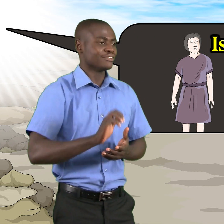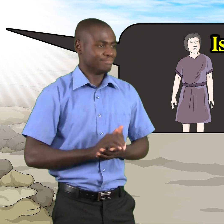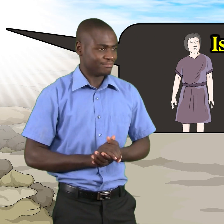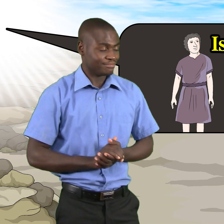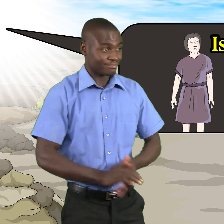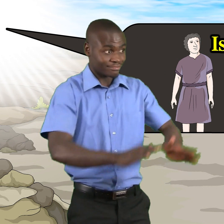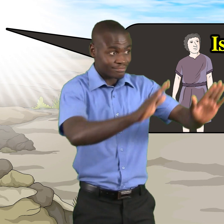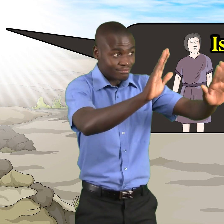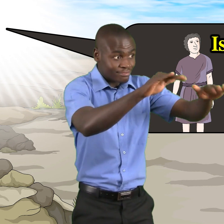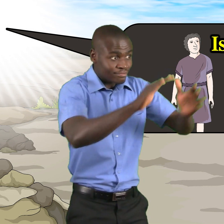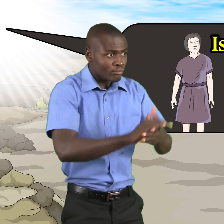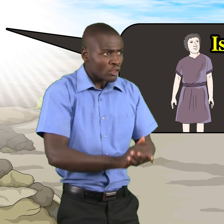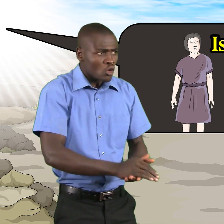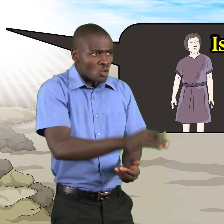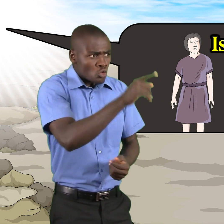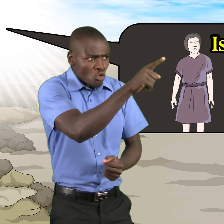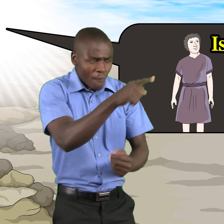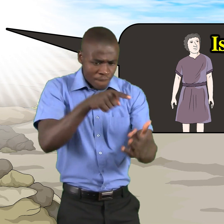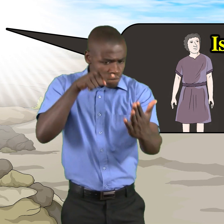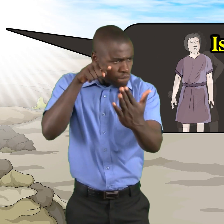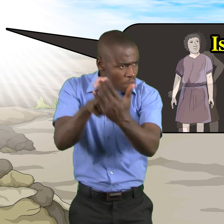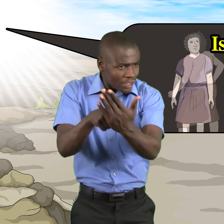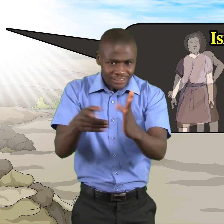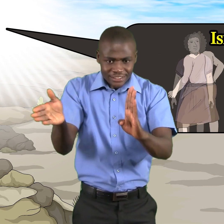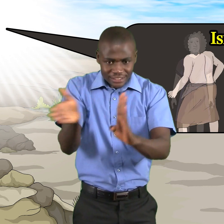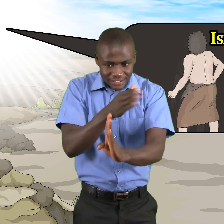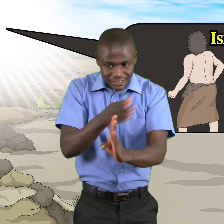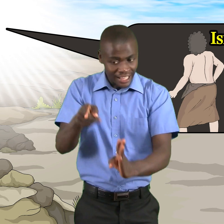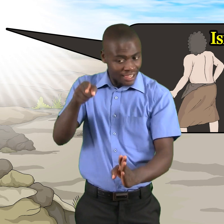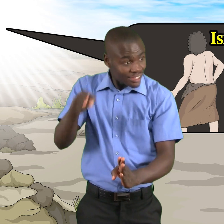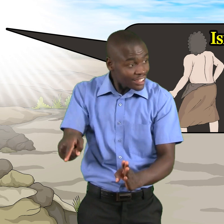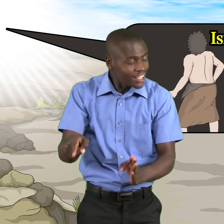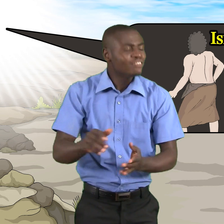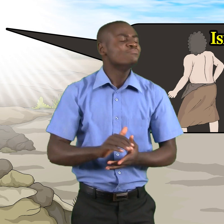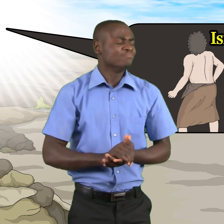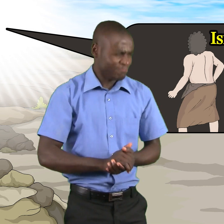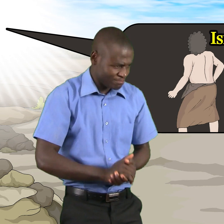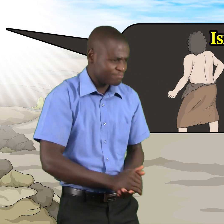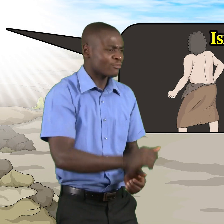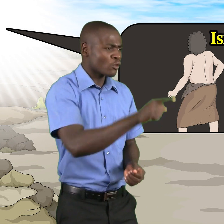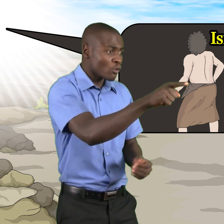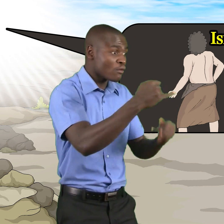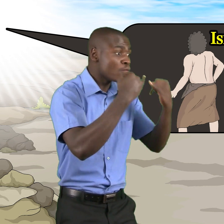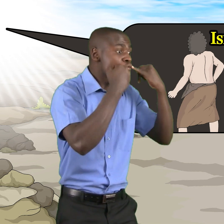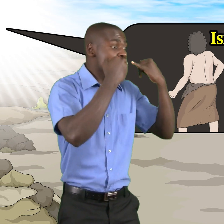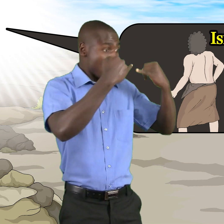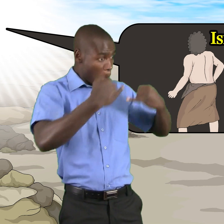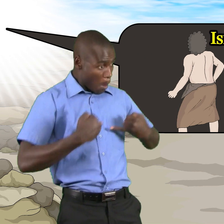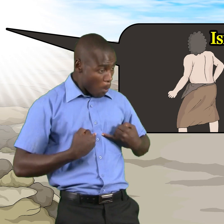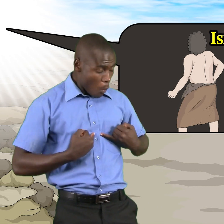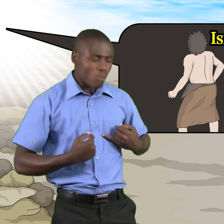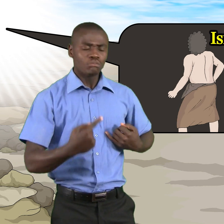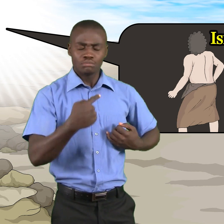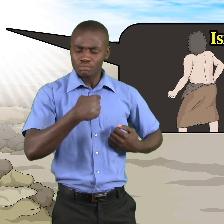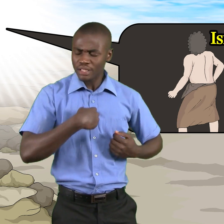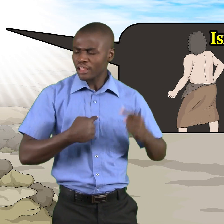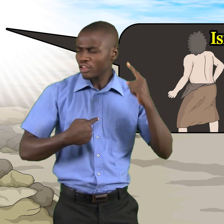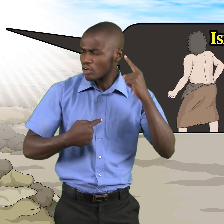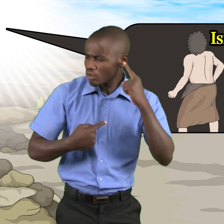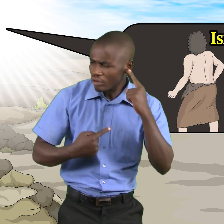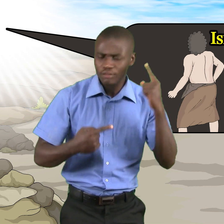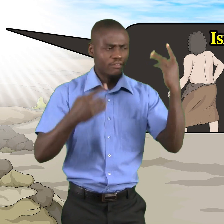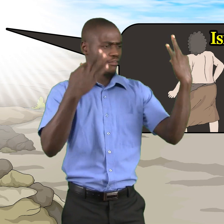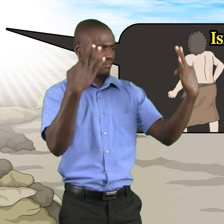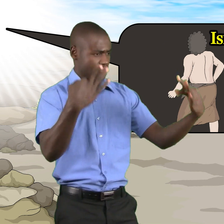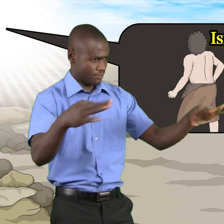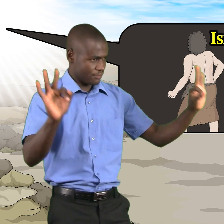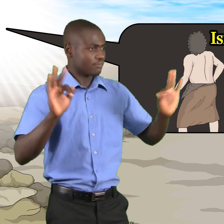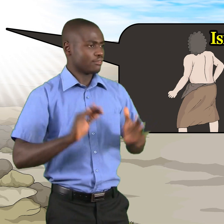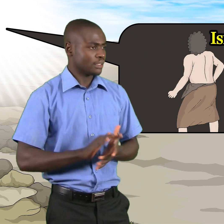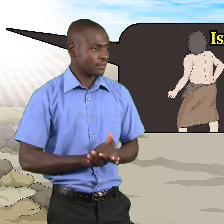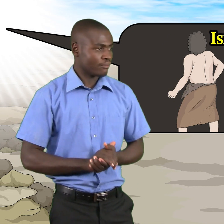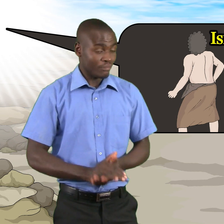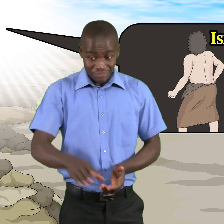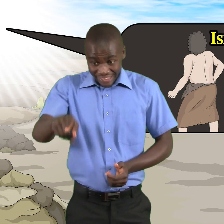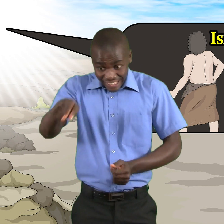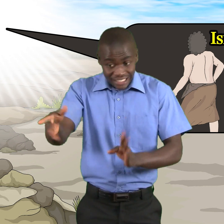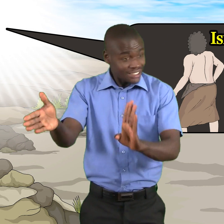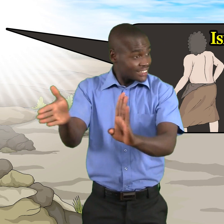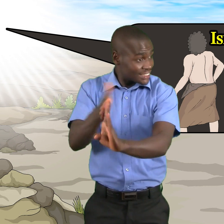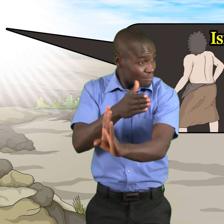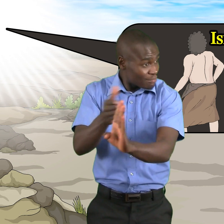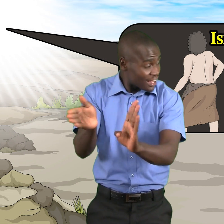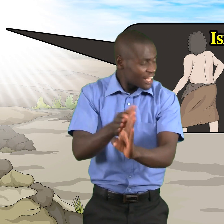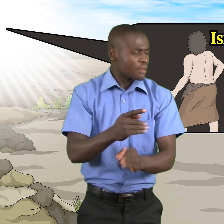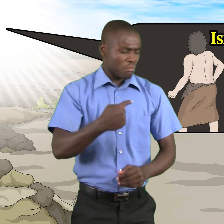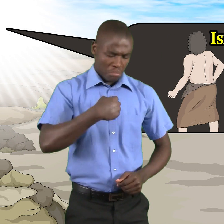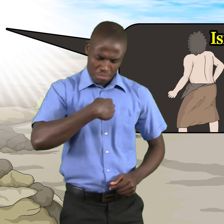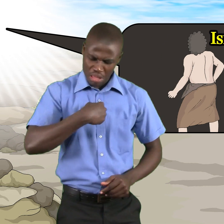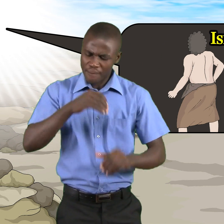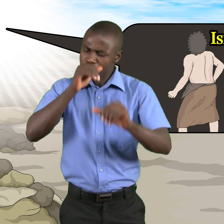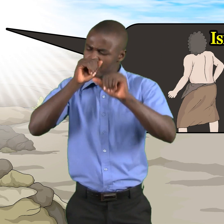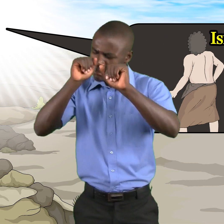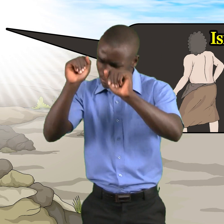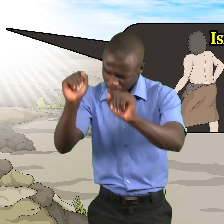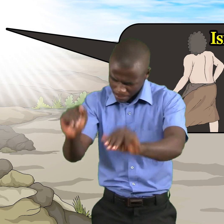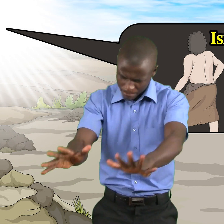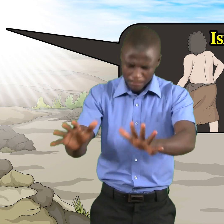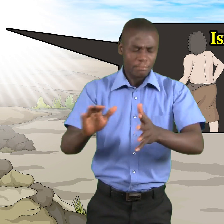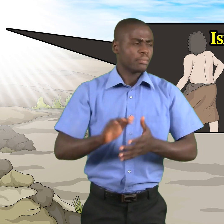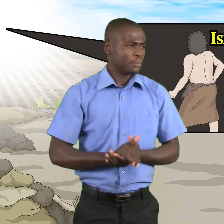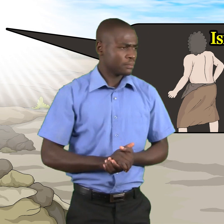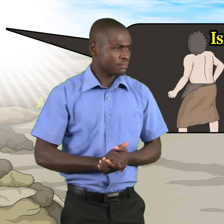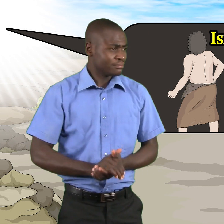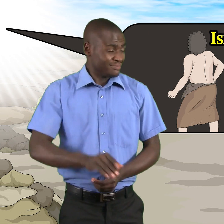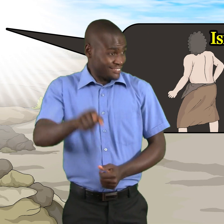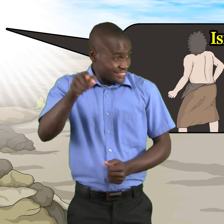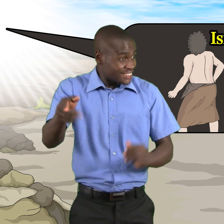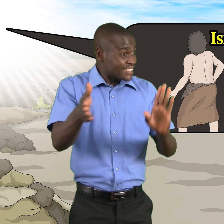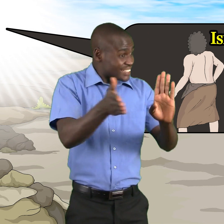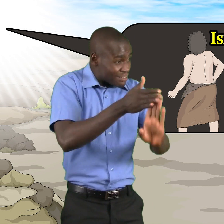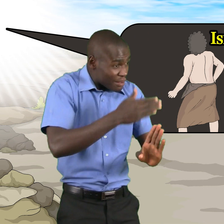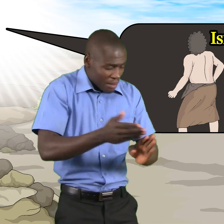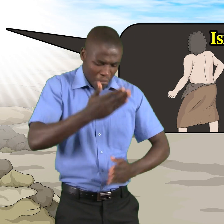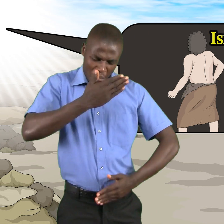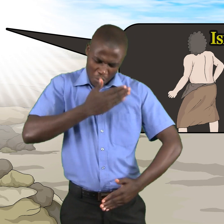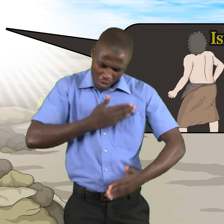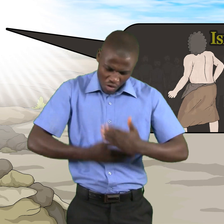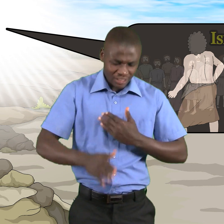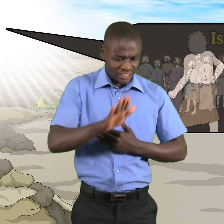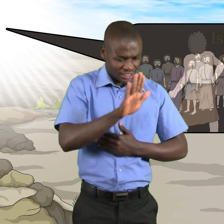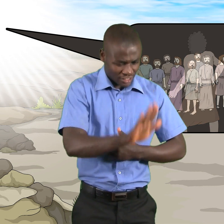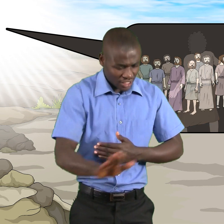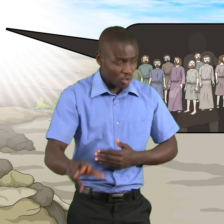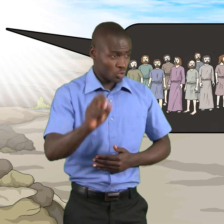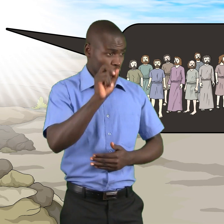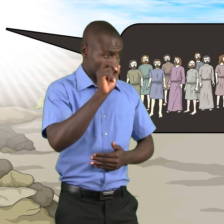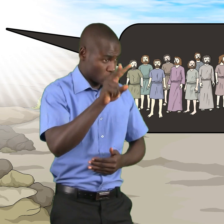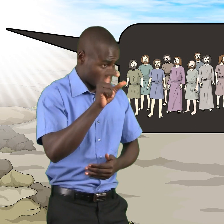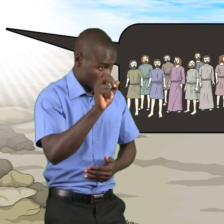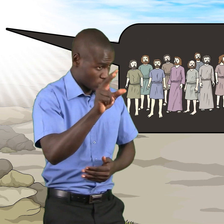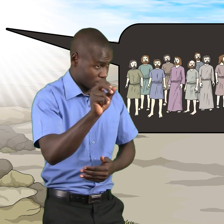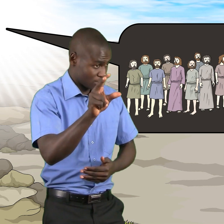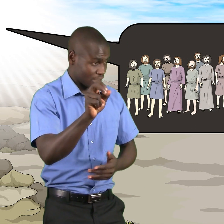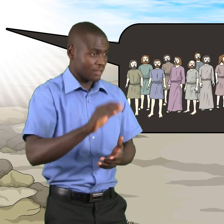As for Ishmael, I have heard you, and I will surely bless him; I will make him fruitful and multiply him greatly.